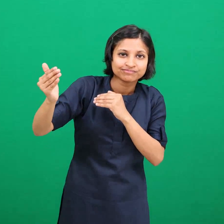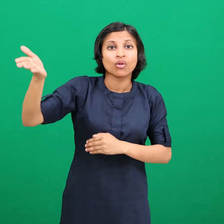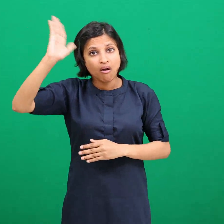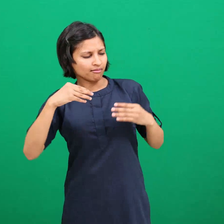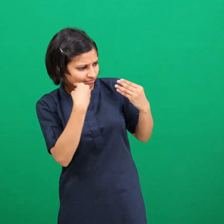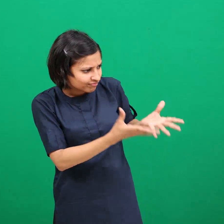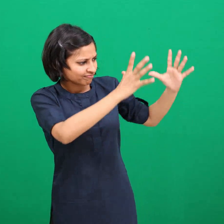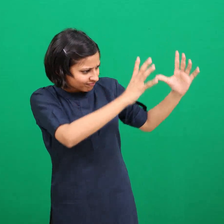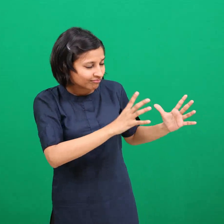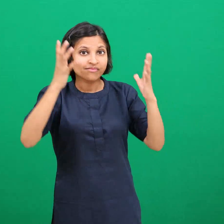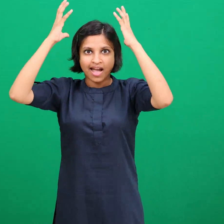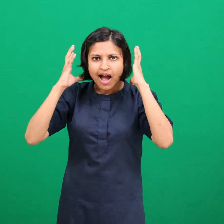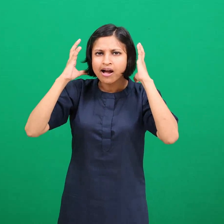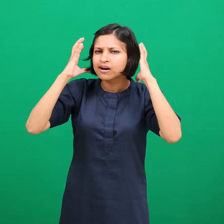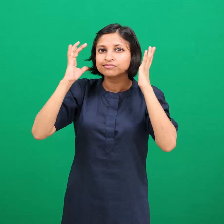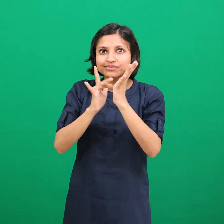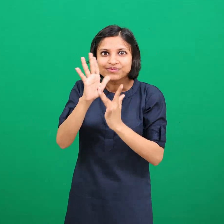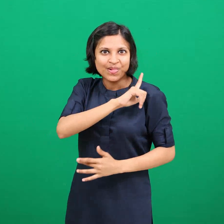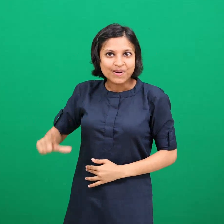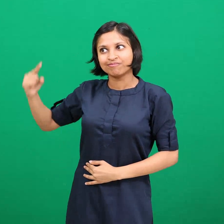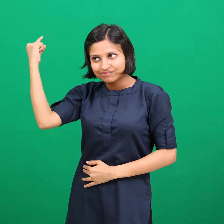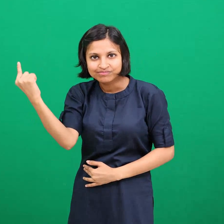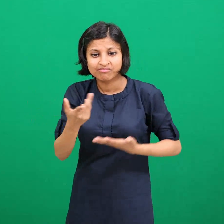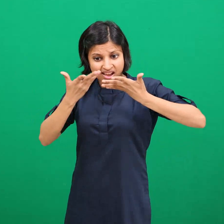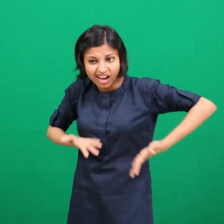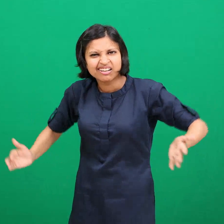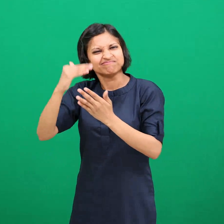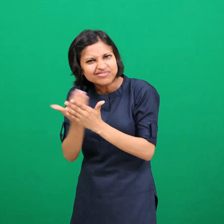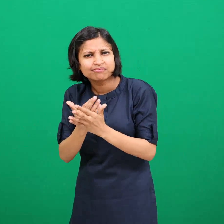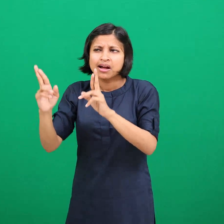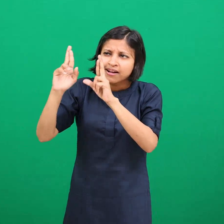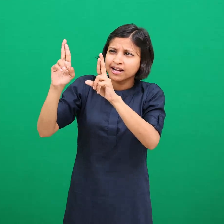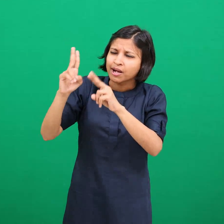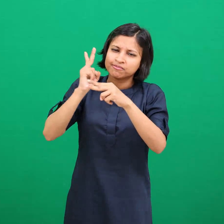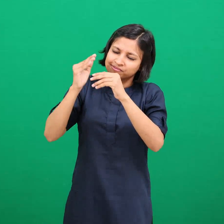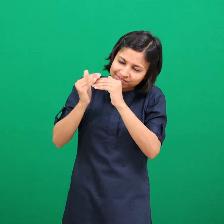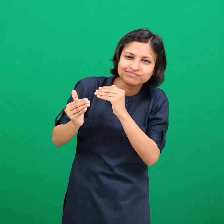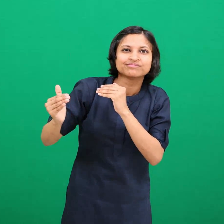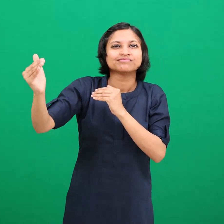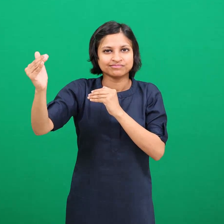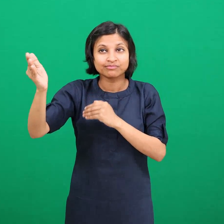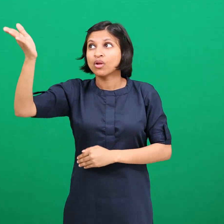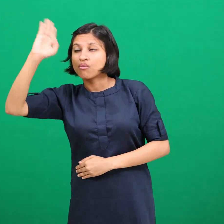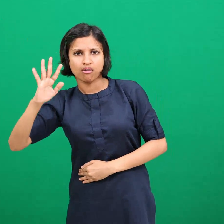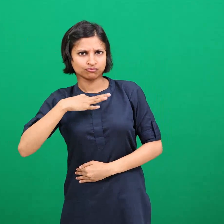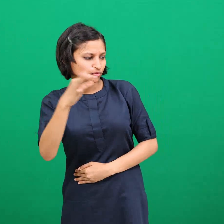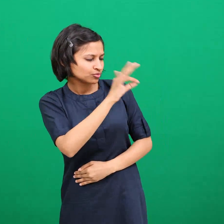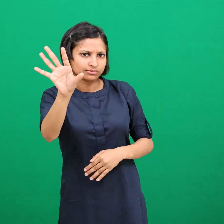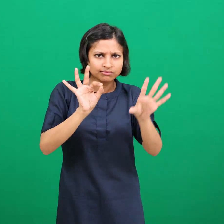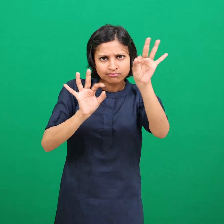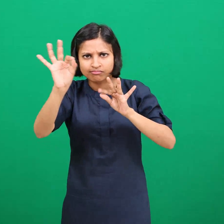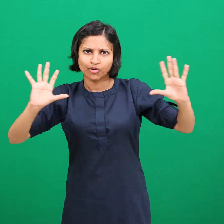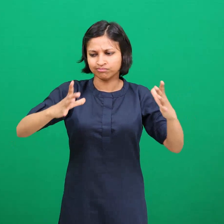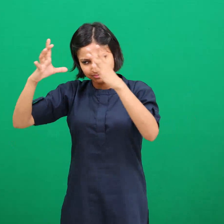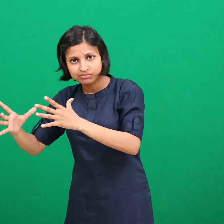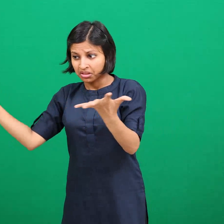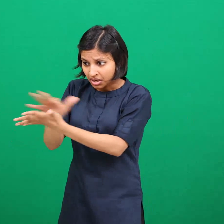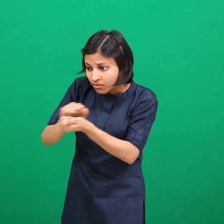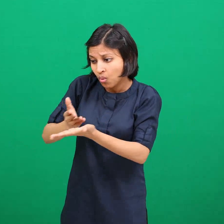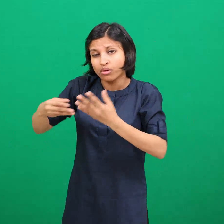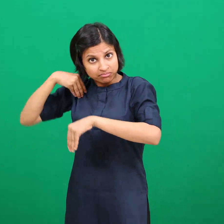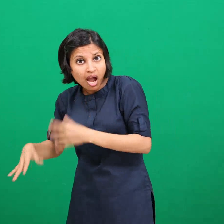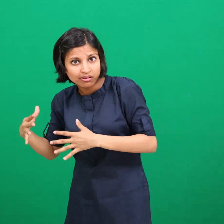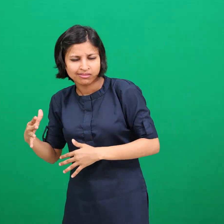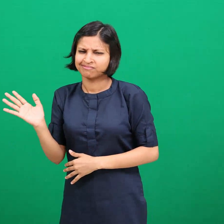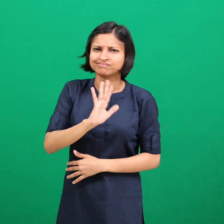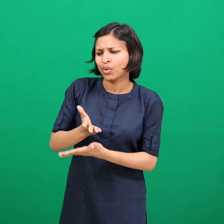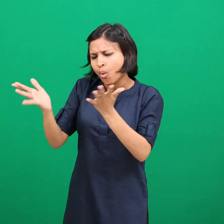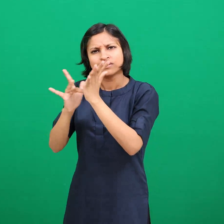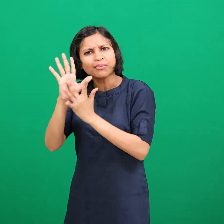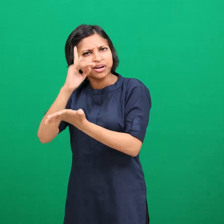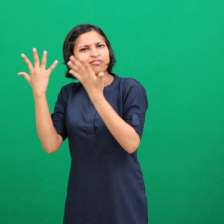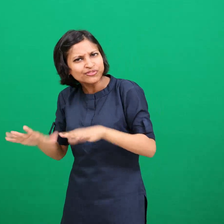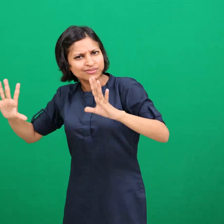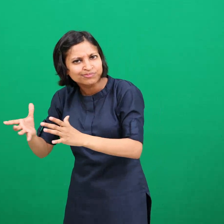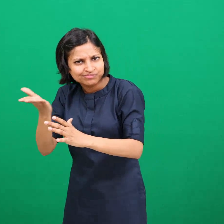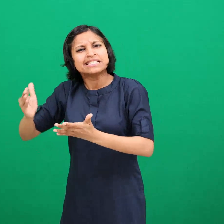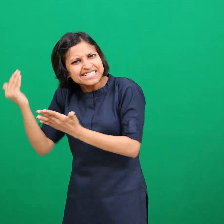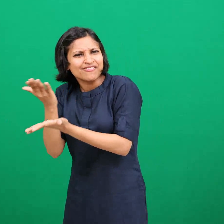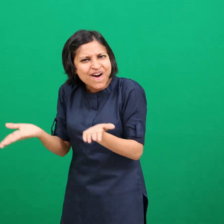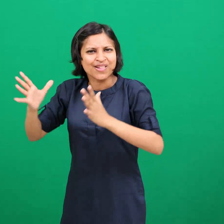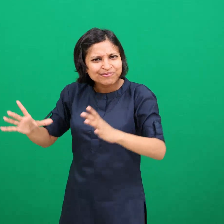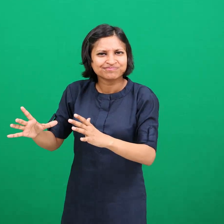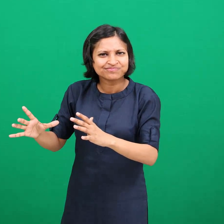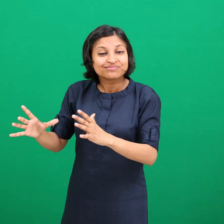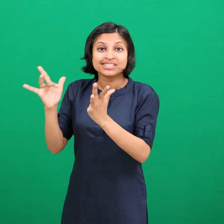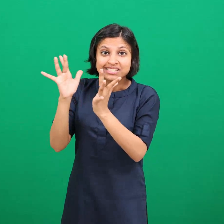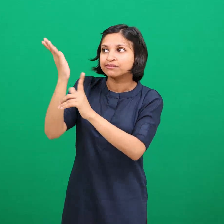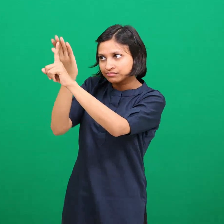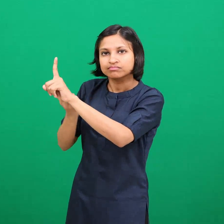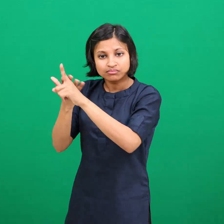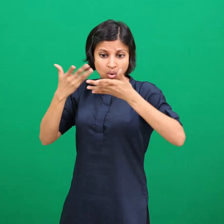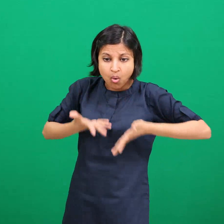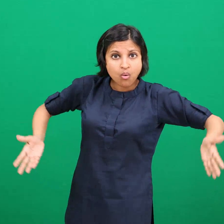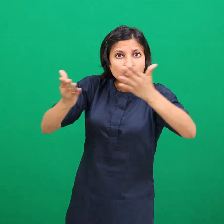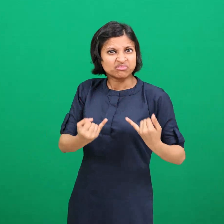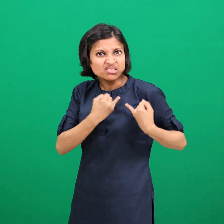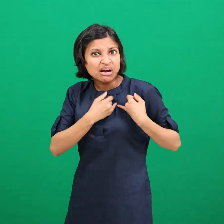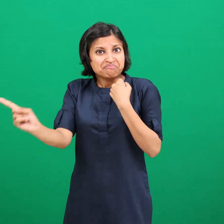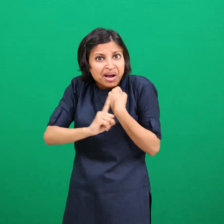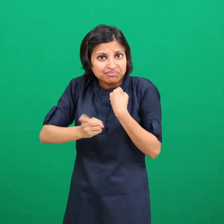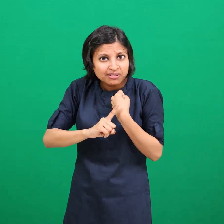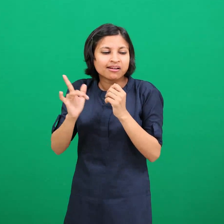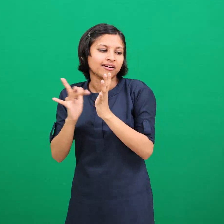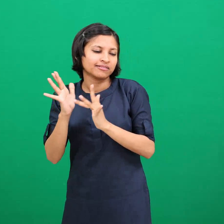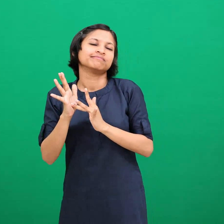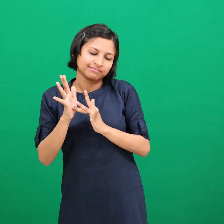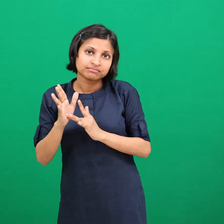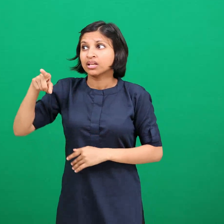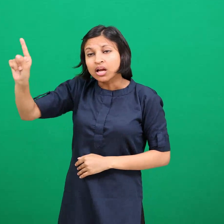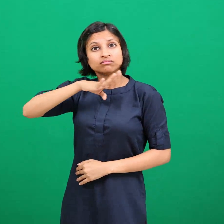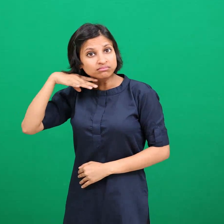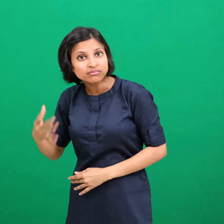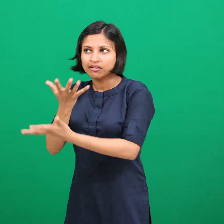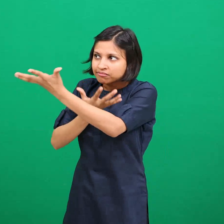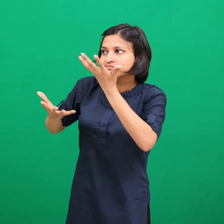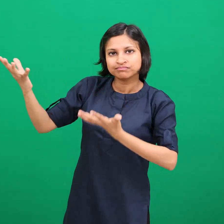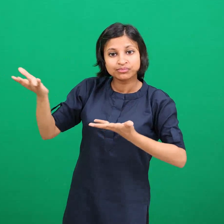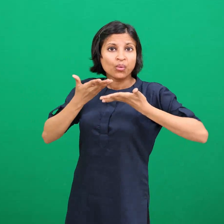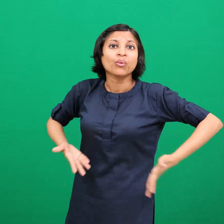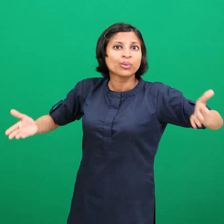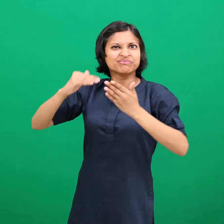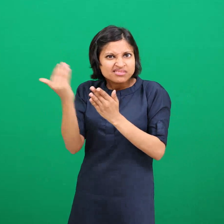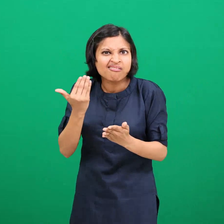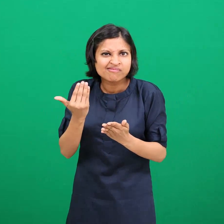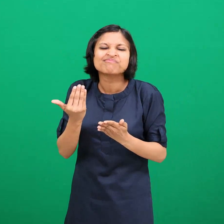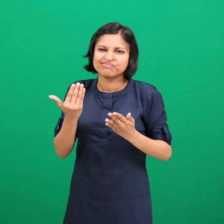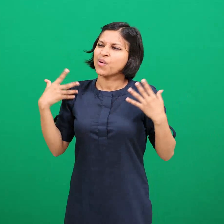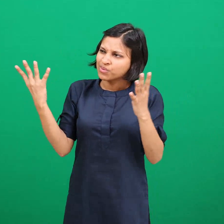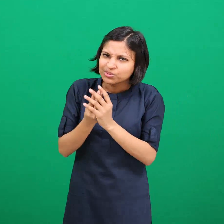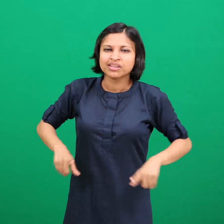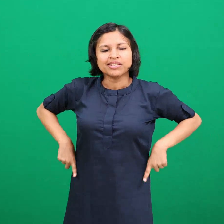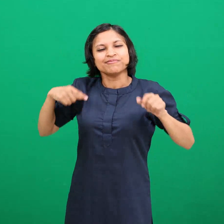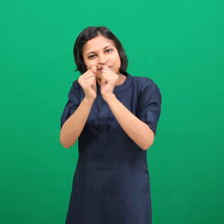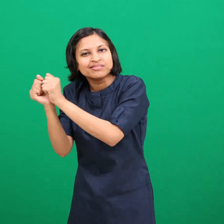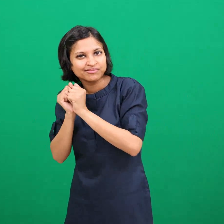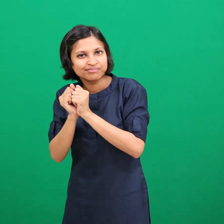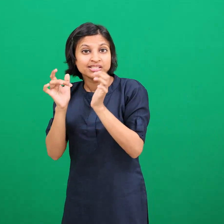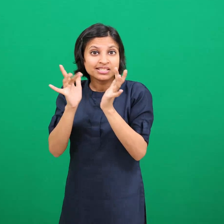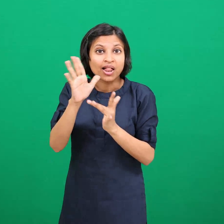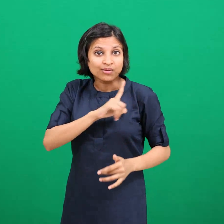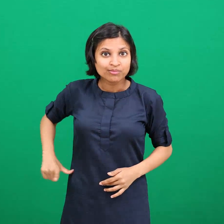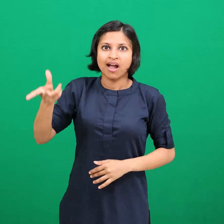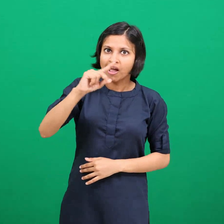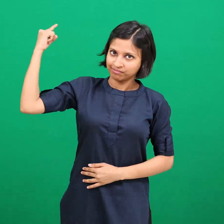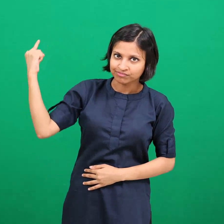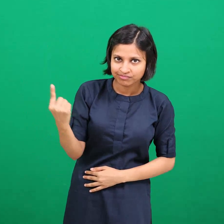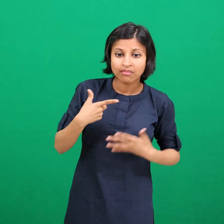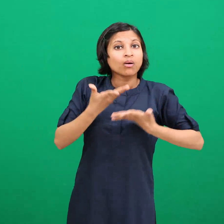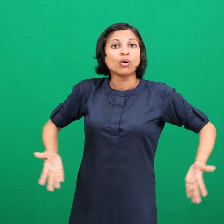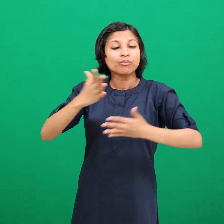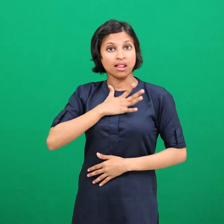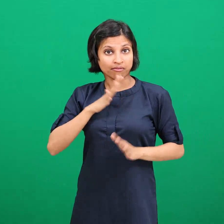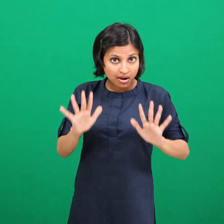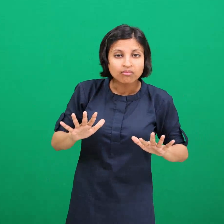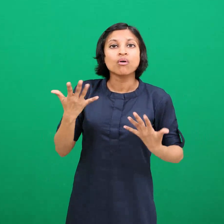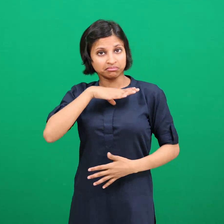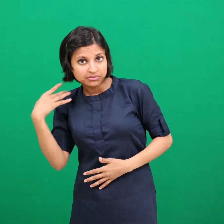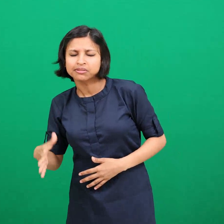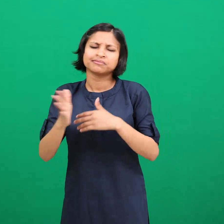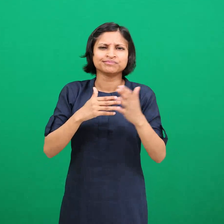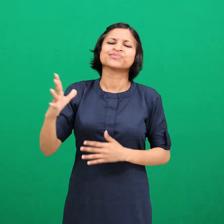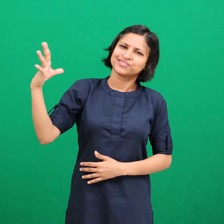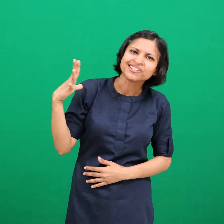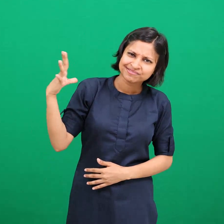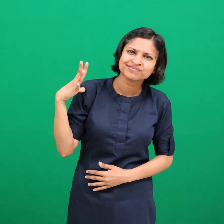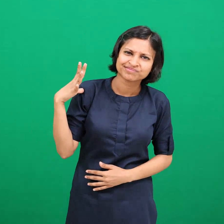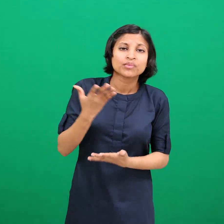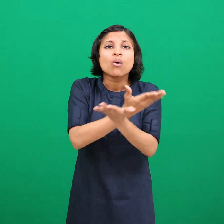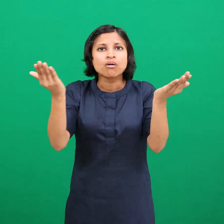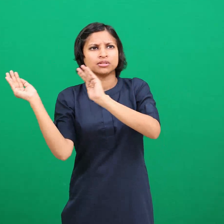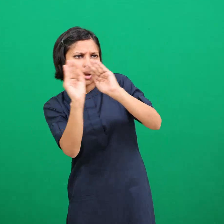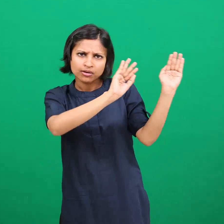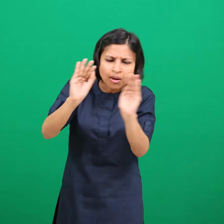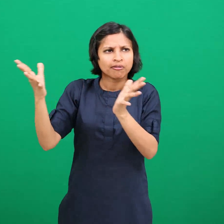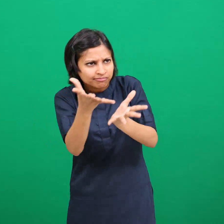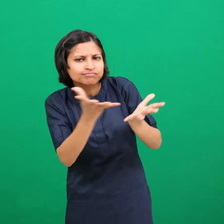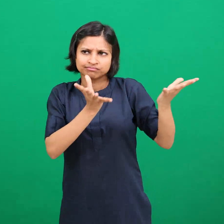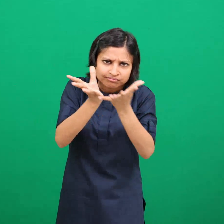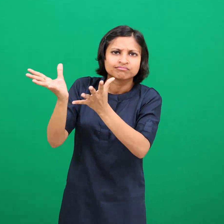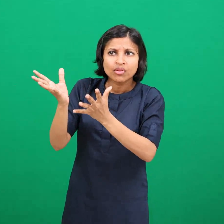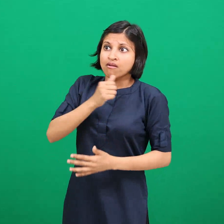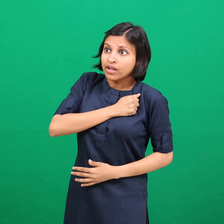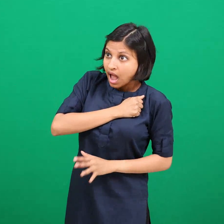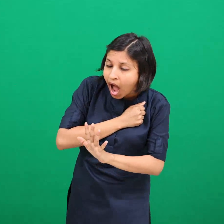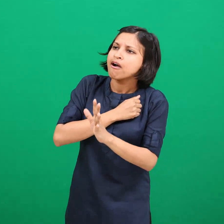For God has not appointed us to suffer wrath, but to obtain salvation through our Lord Jesus Christ. He died for us so that, whether we are awake or asleep, we may live together with Him.